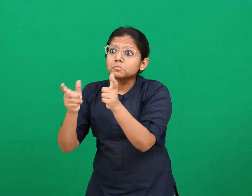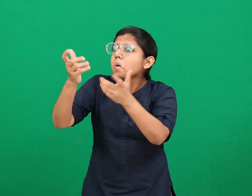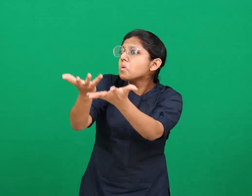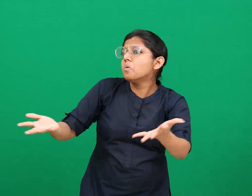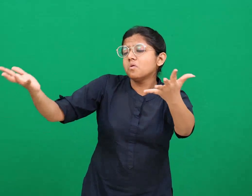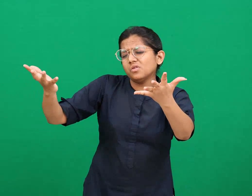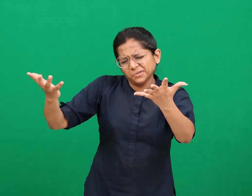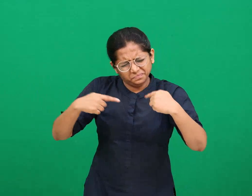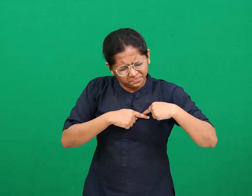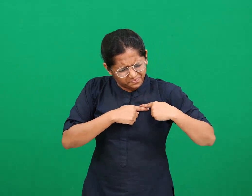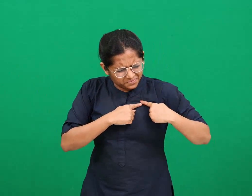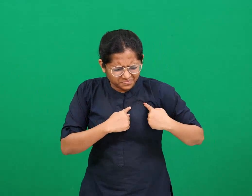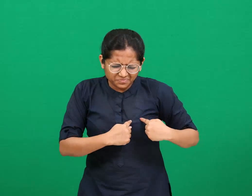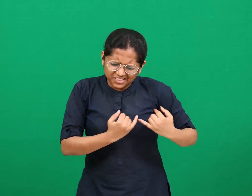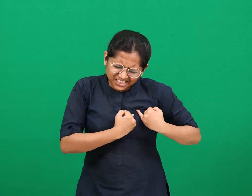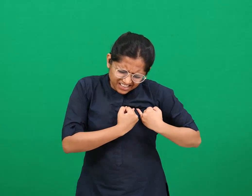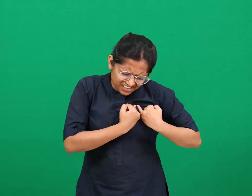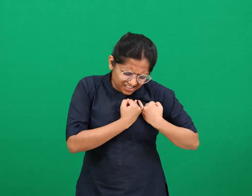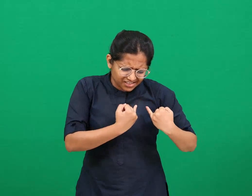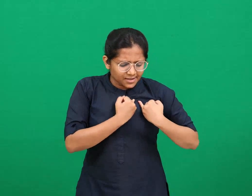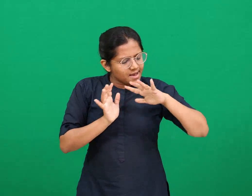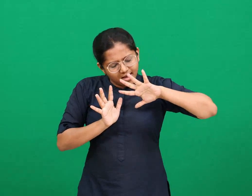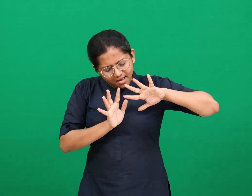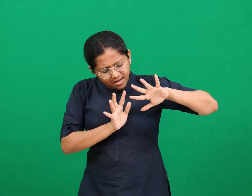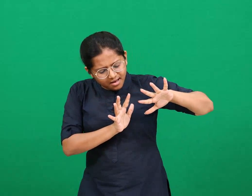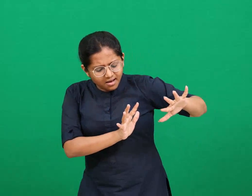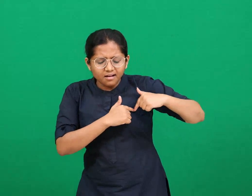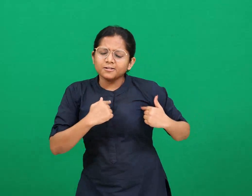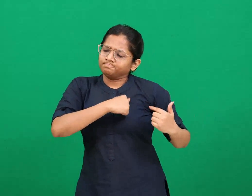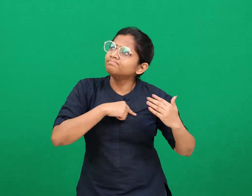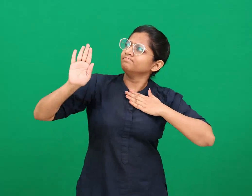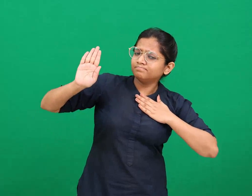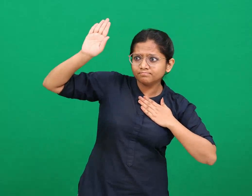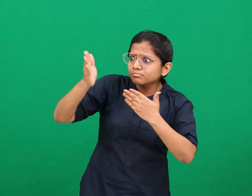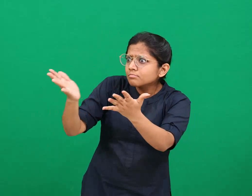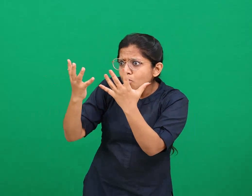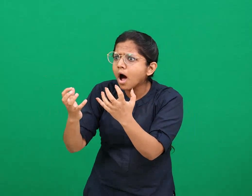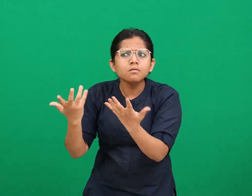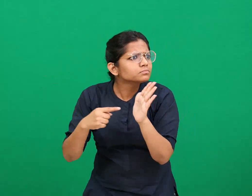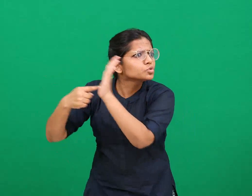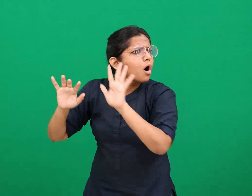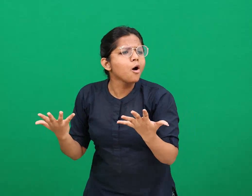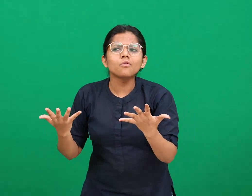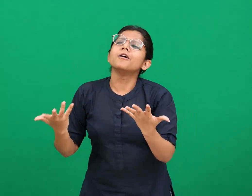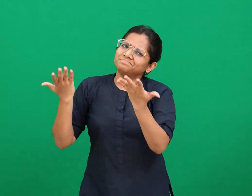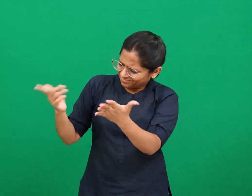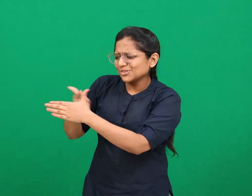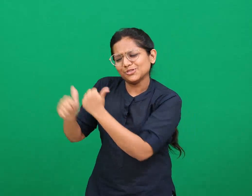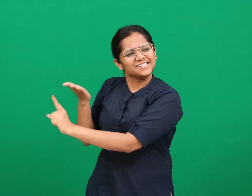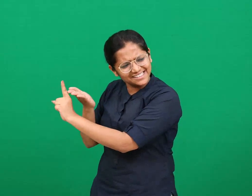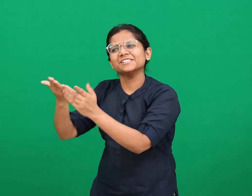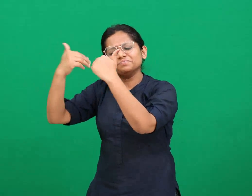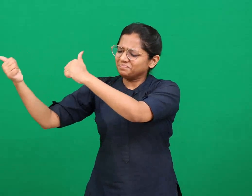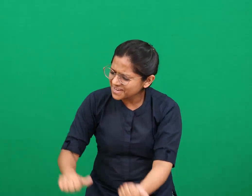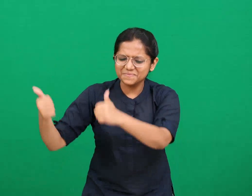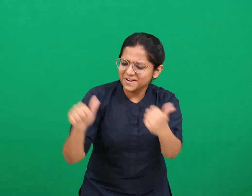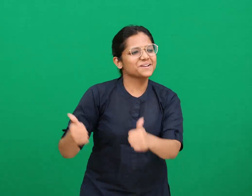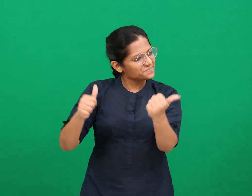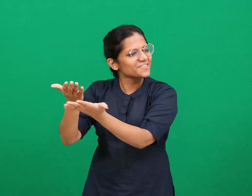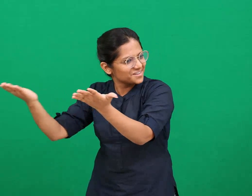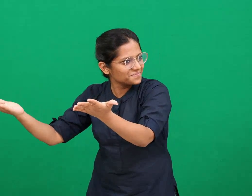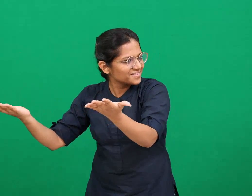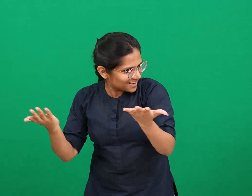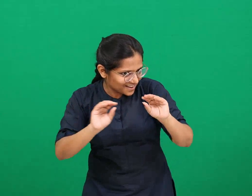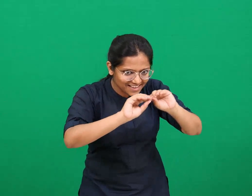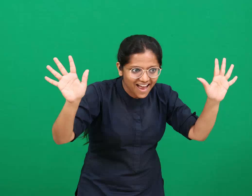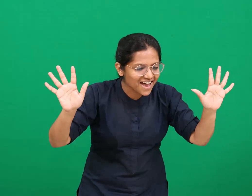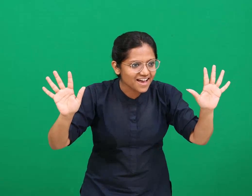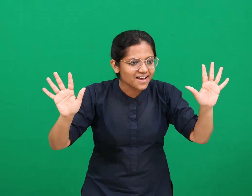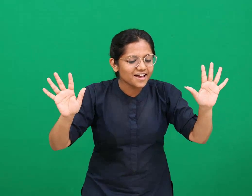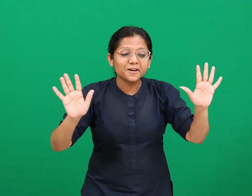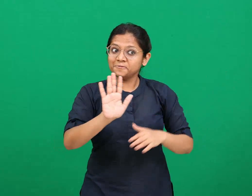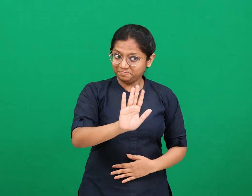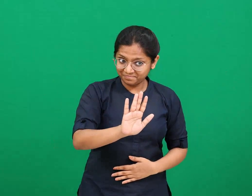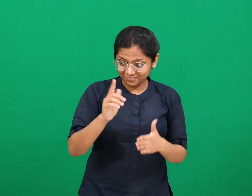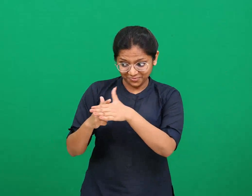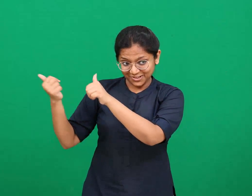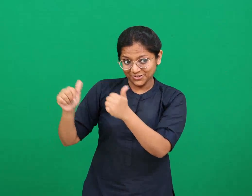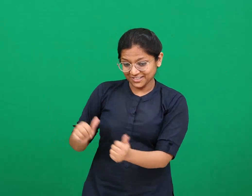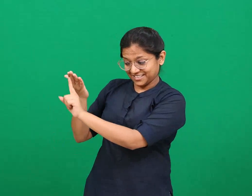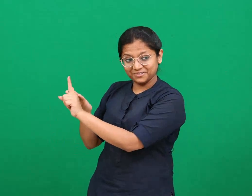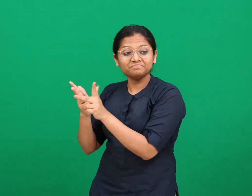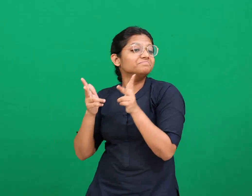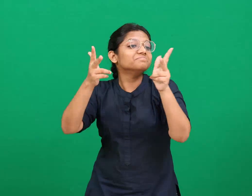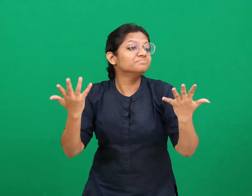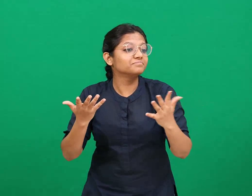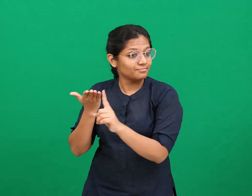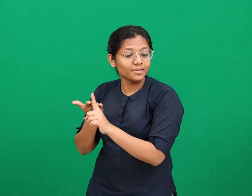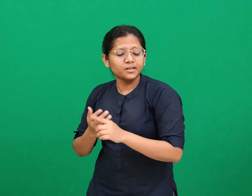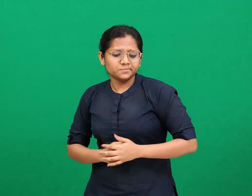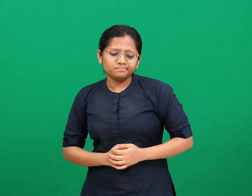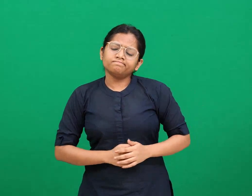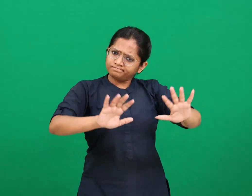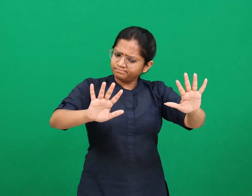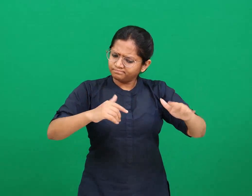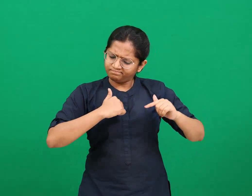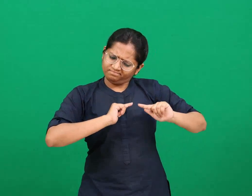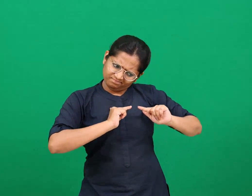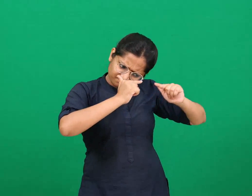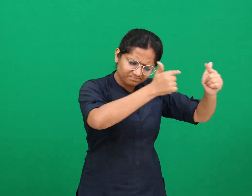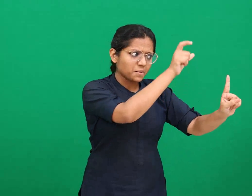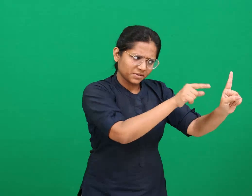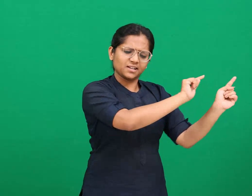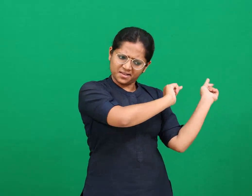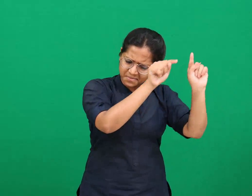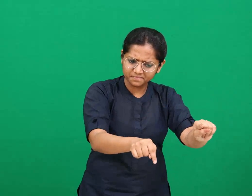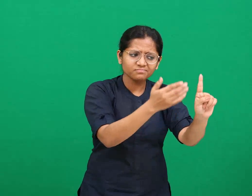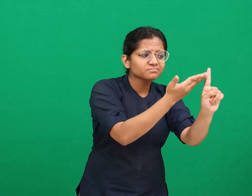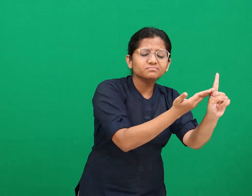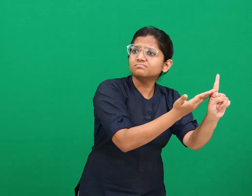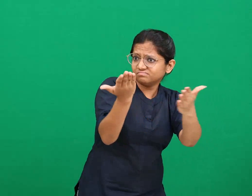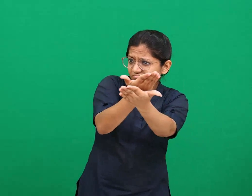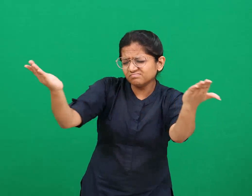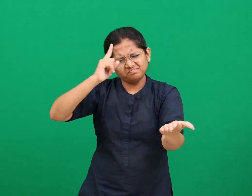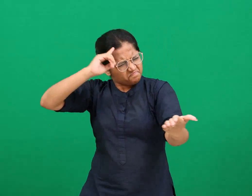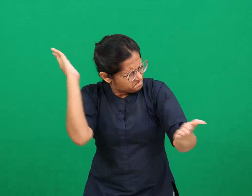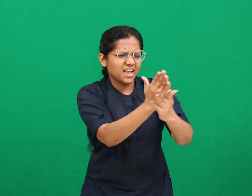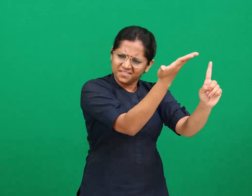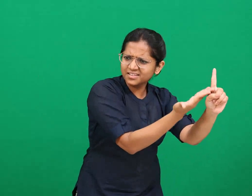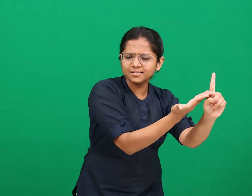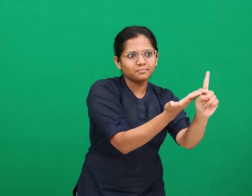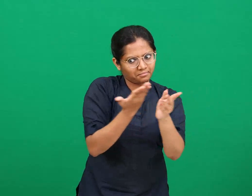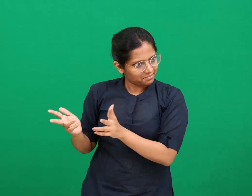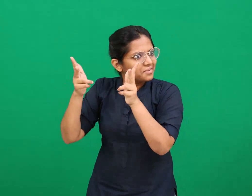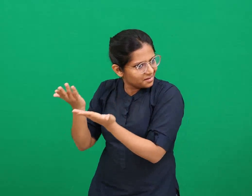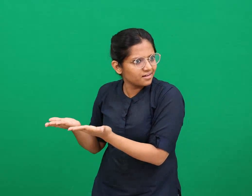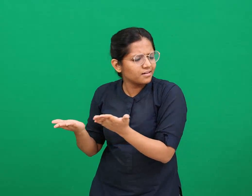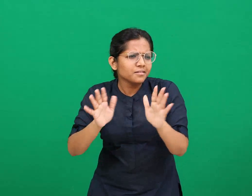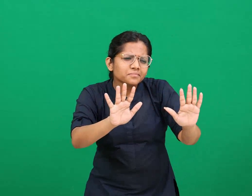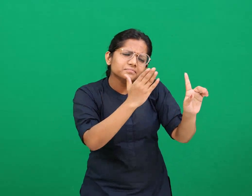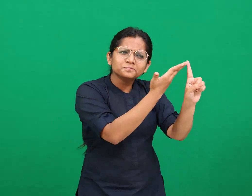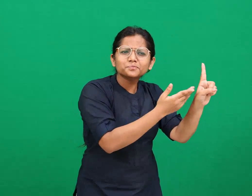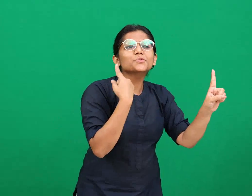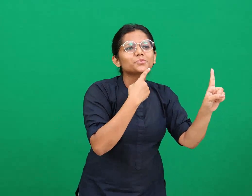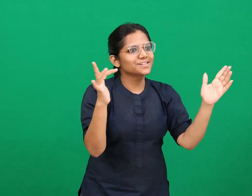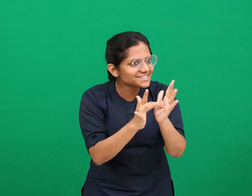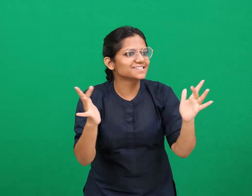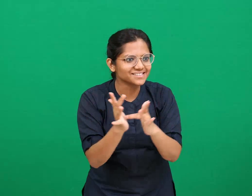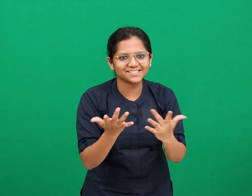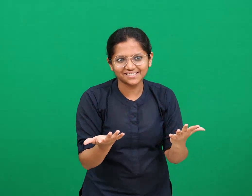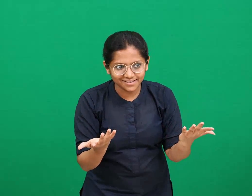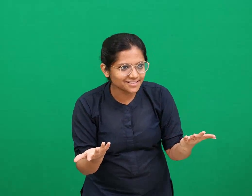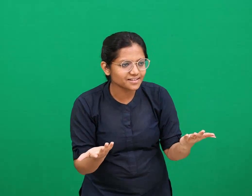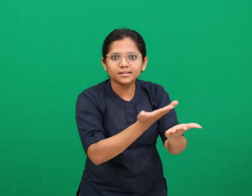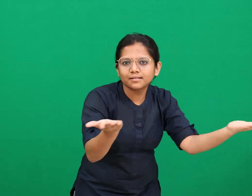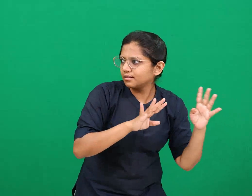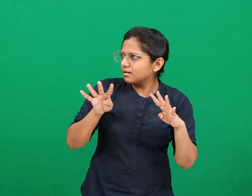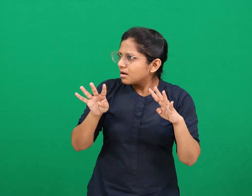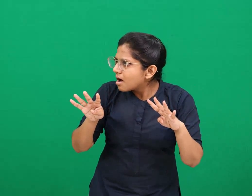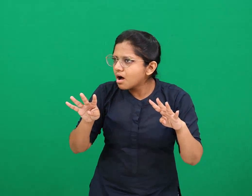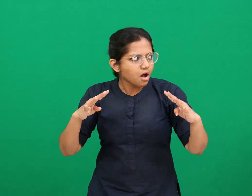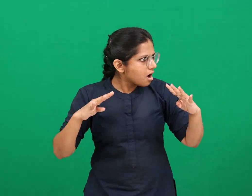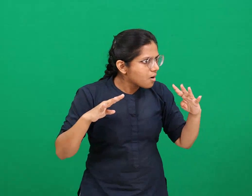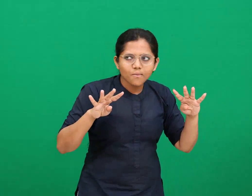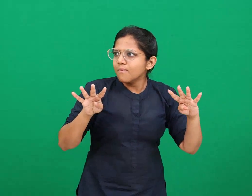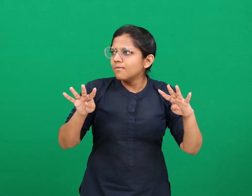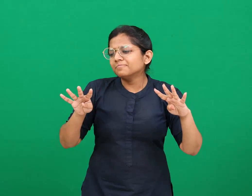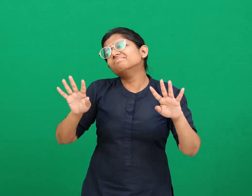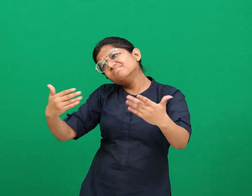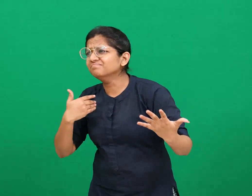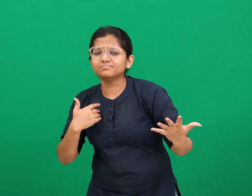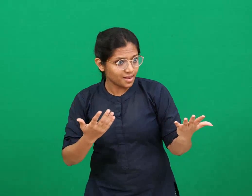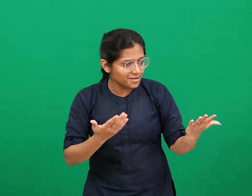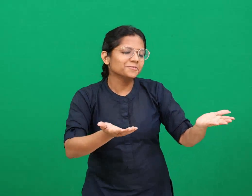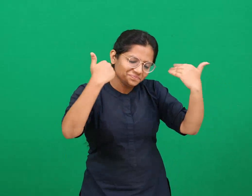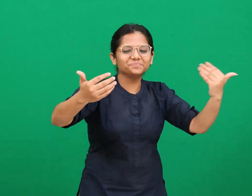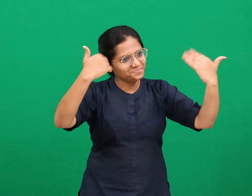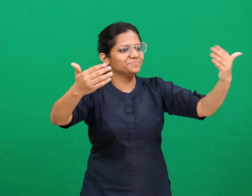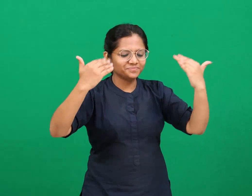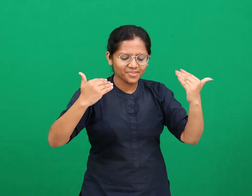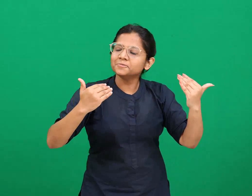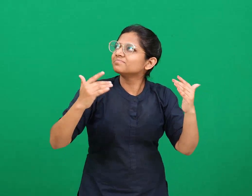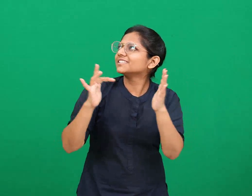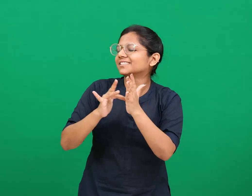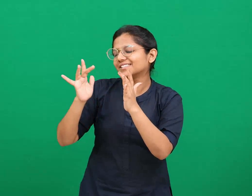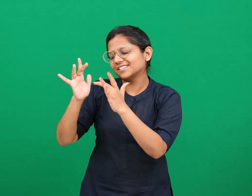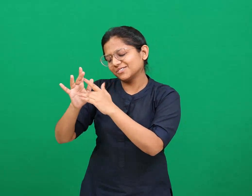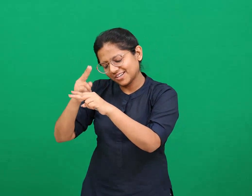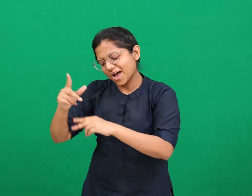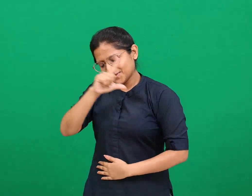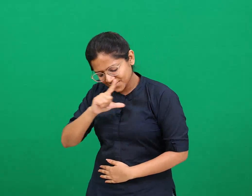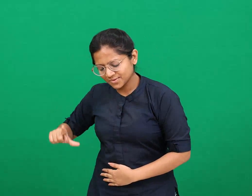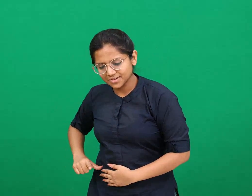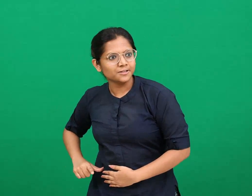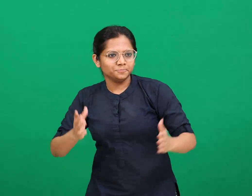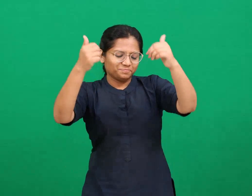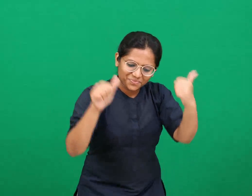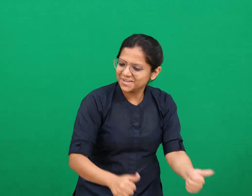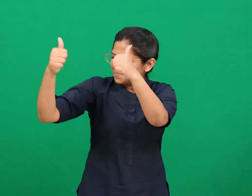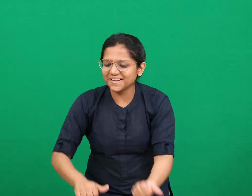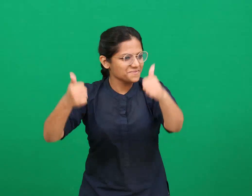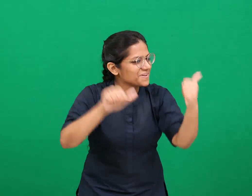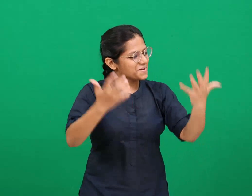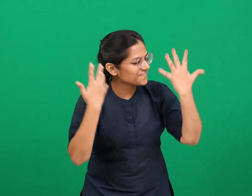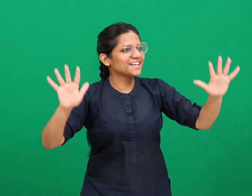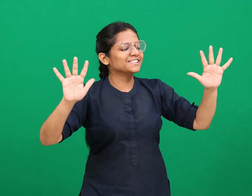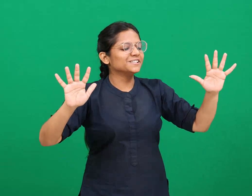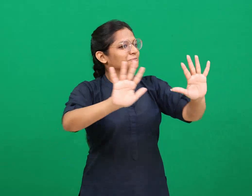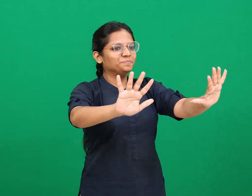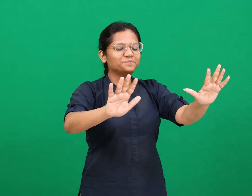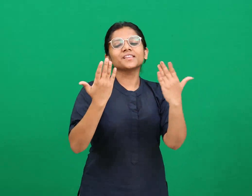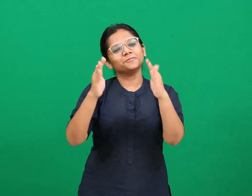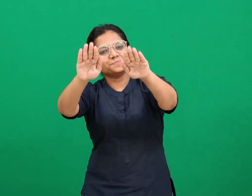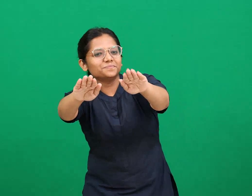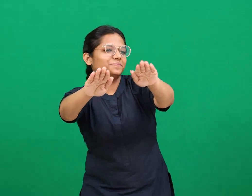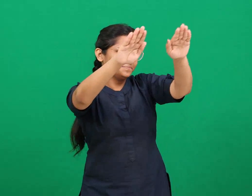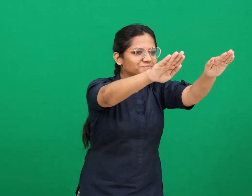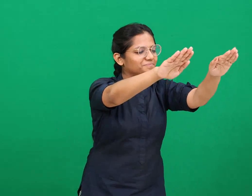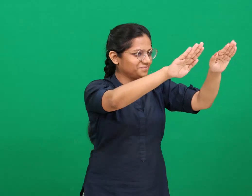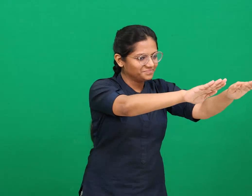Paul explained: "John's baptism was a baptism of repentance. He told the people to believe in the One coming after him, that is, in Jesus." On hearing this, they were baptized into the name of the Lord Jesus.